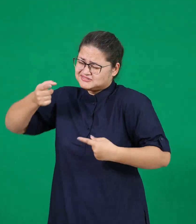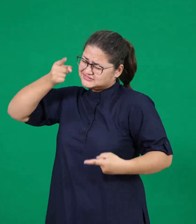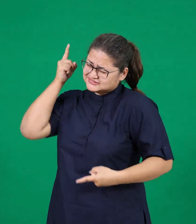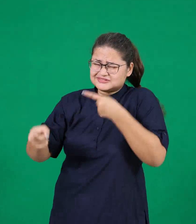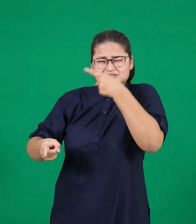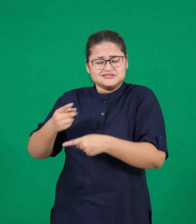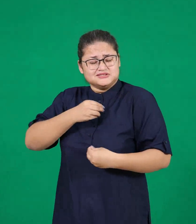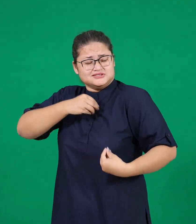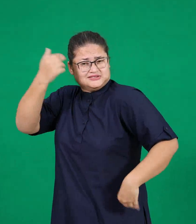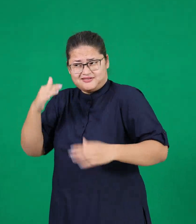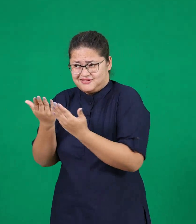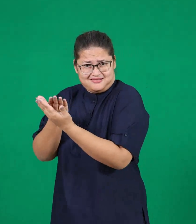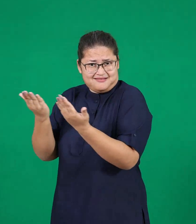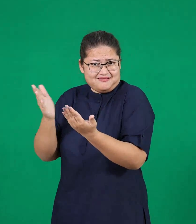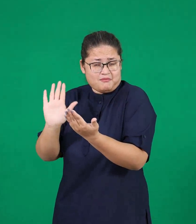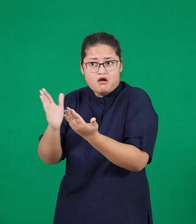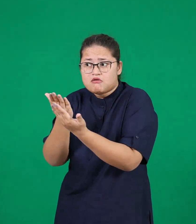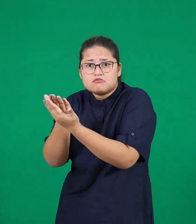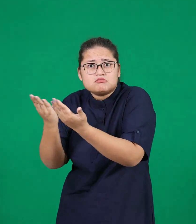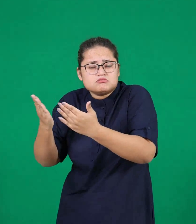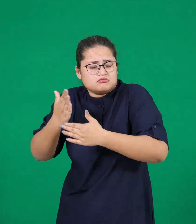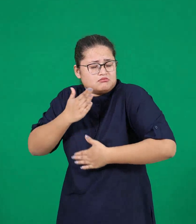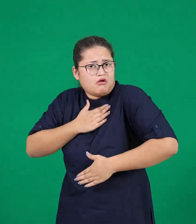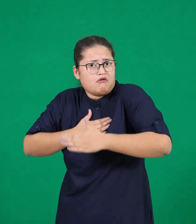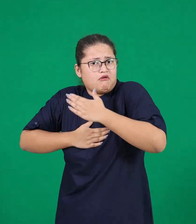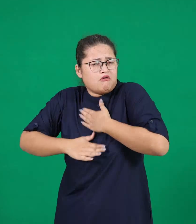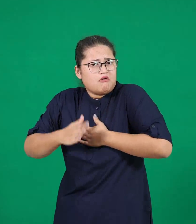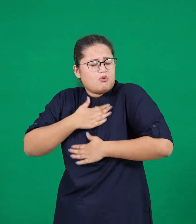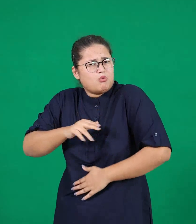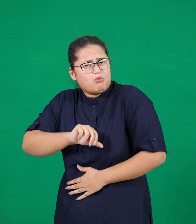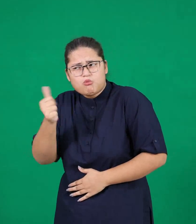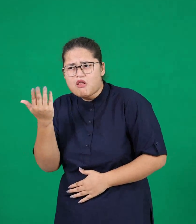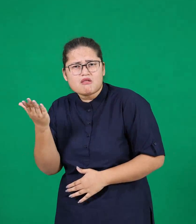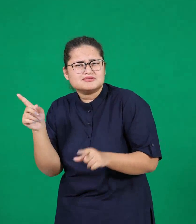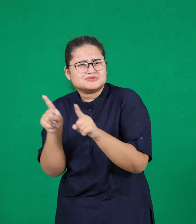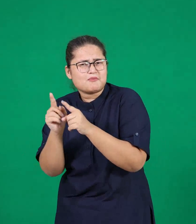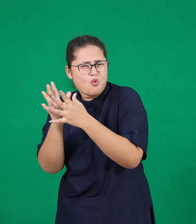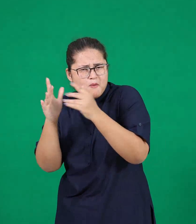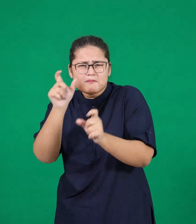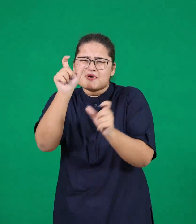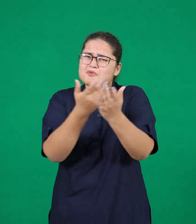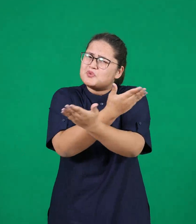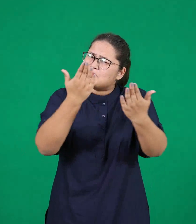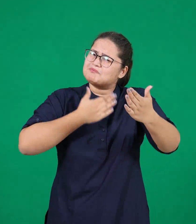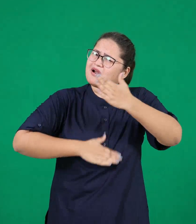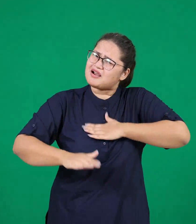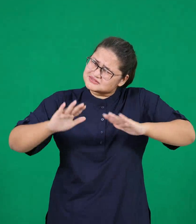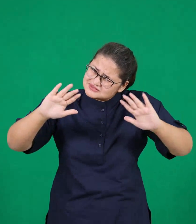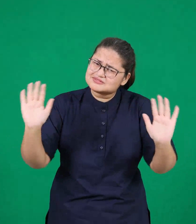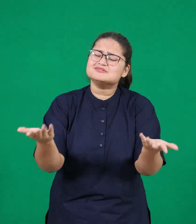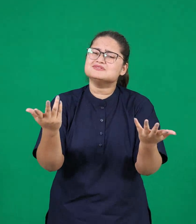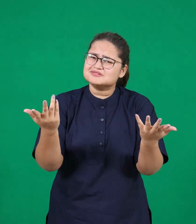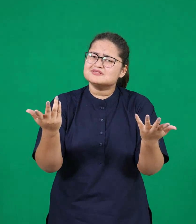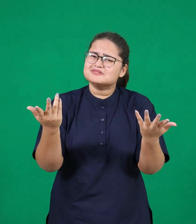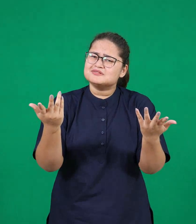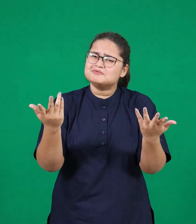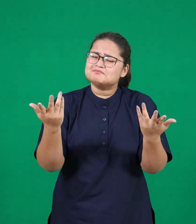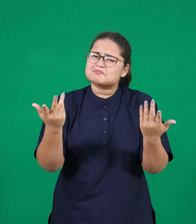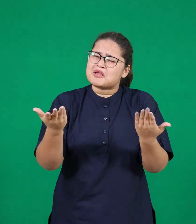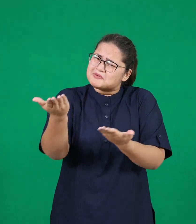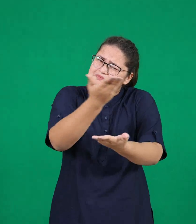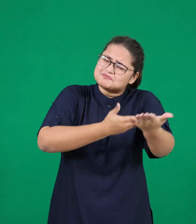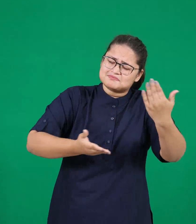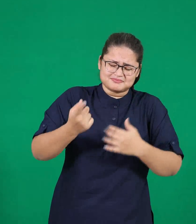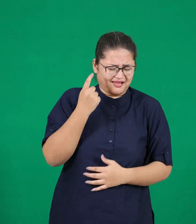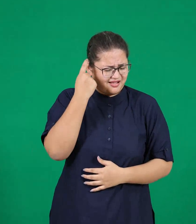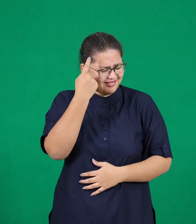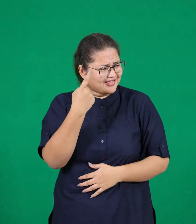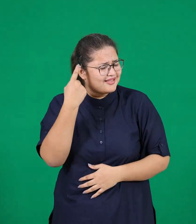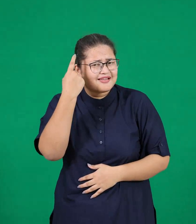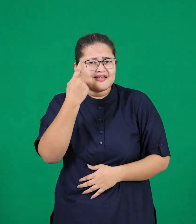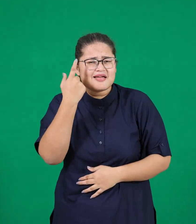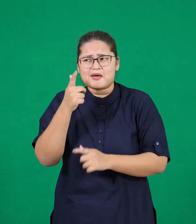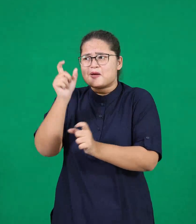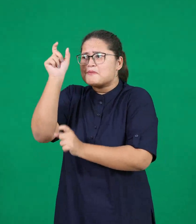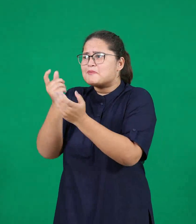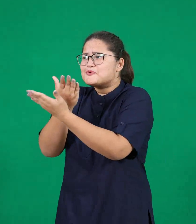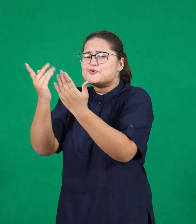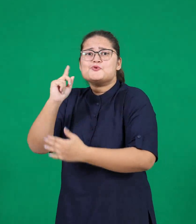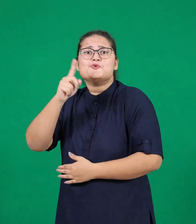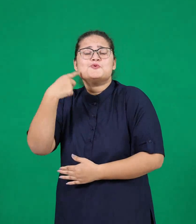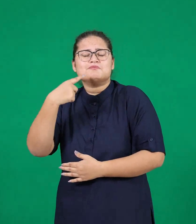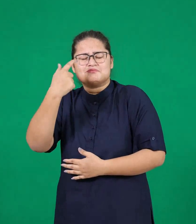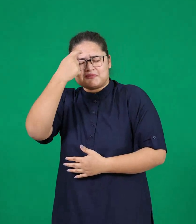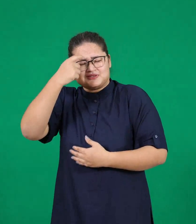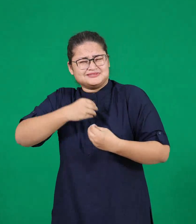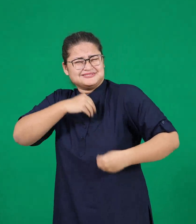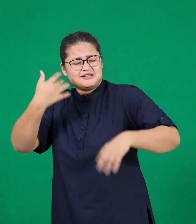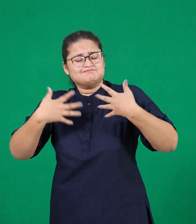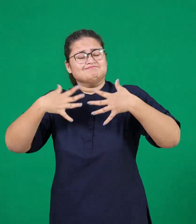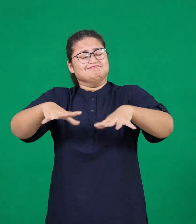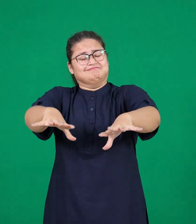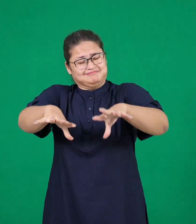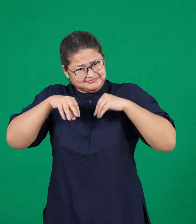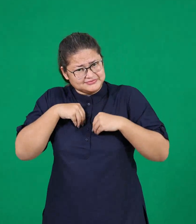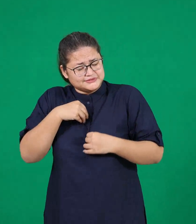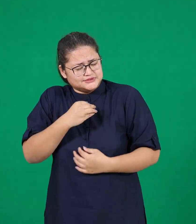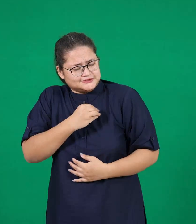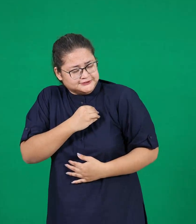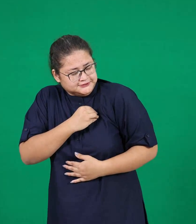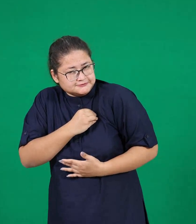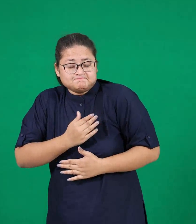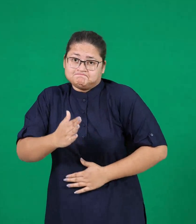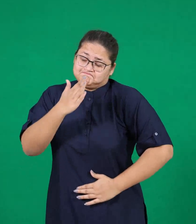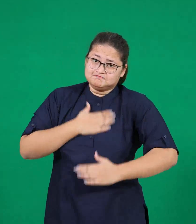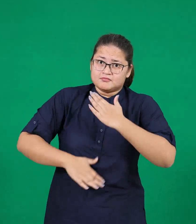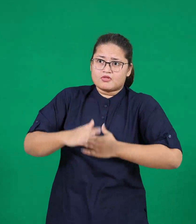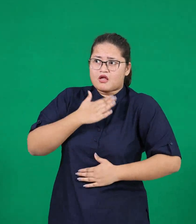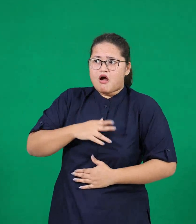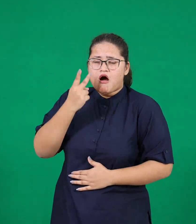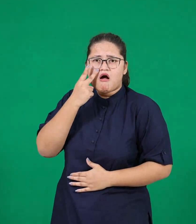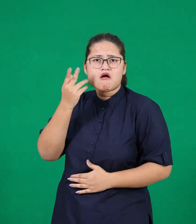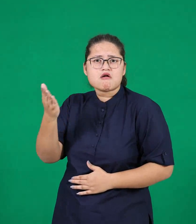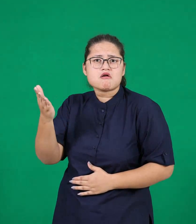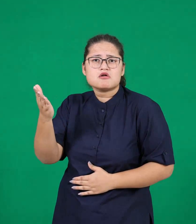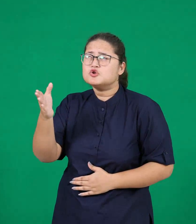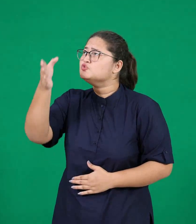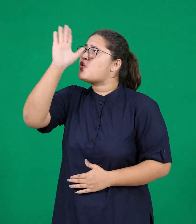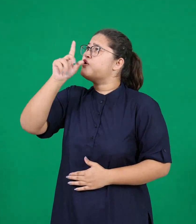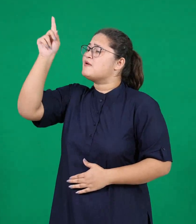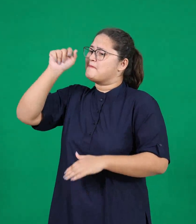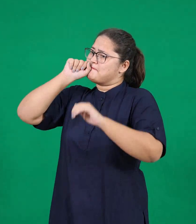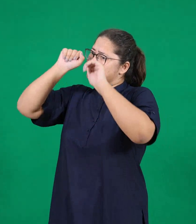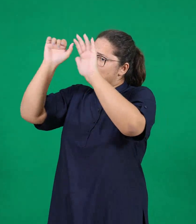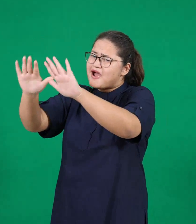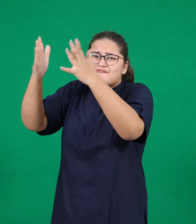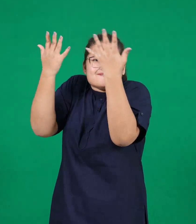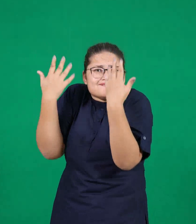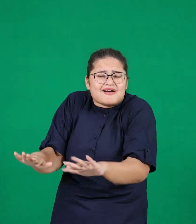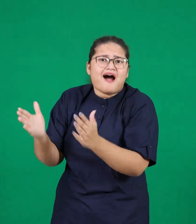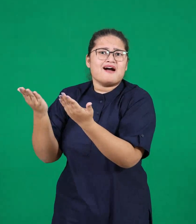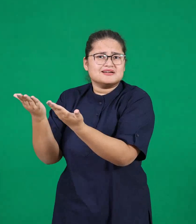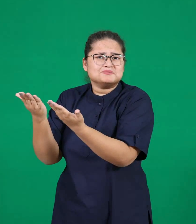See how blessed we consider those who have persevered.